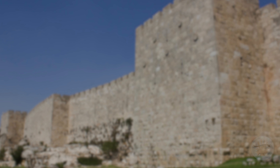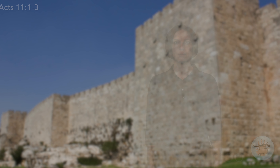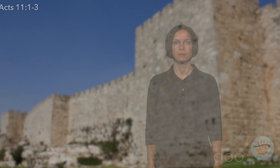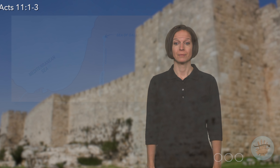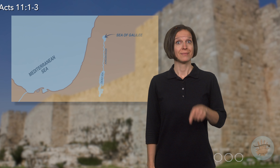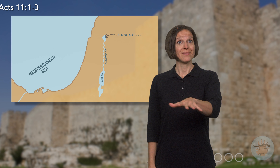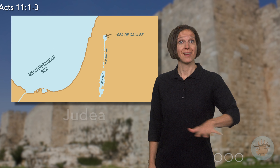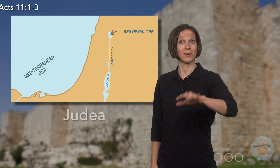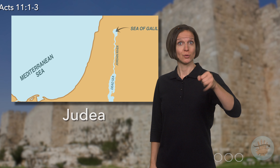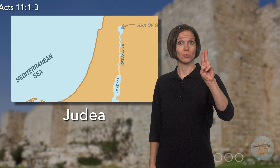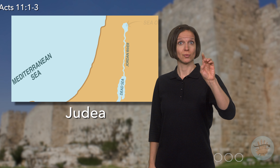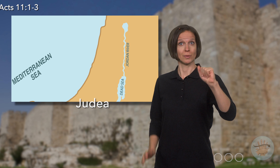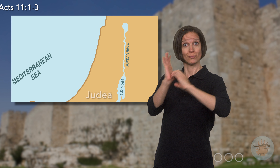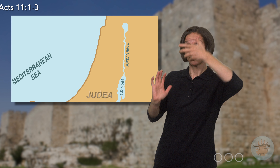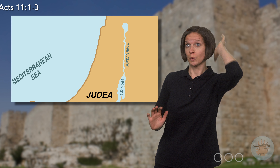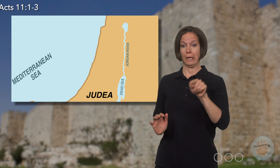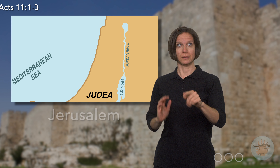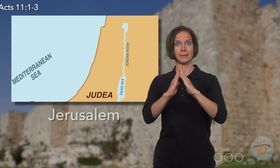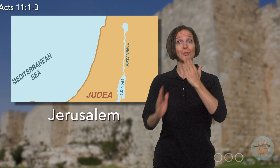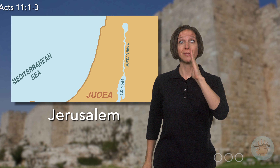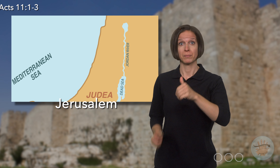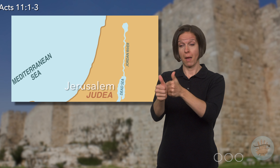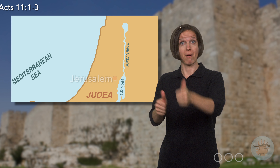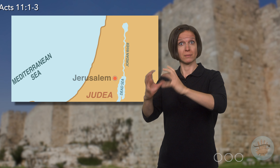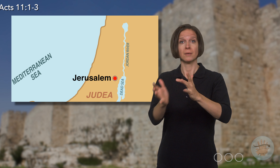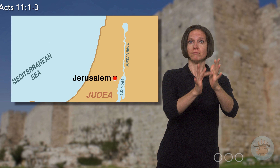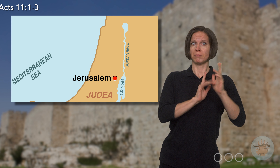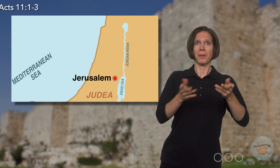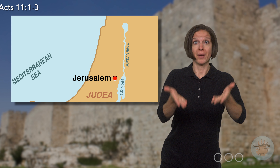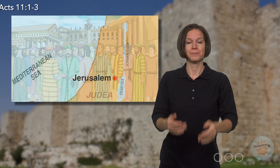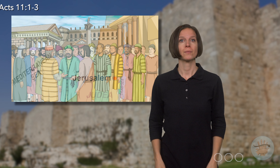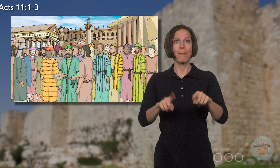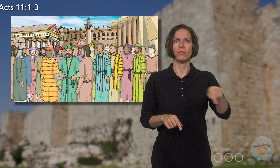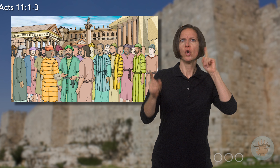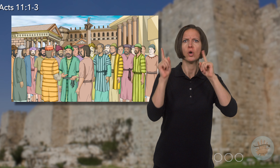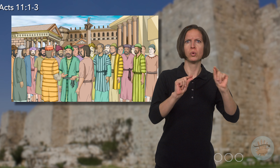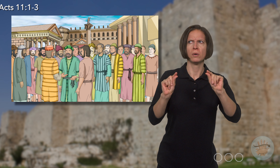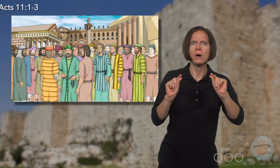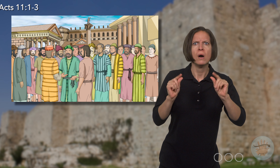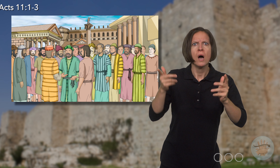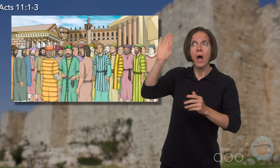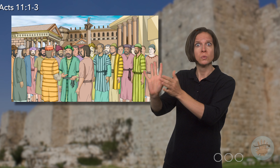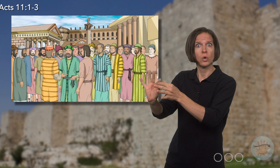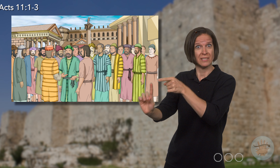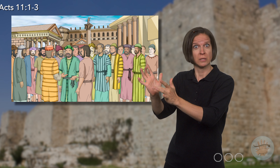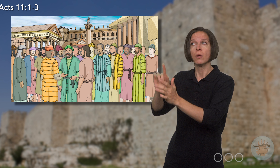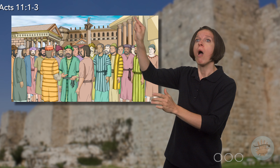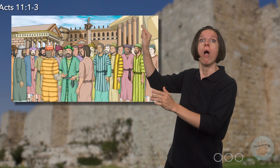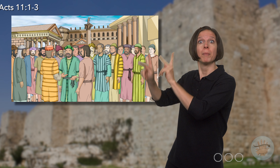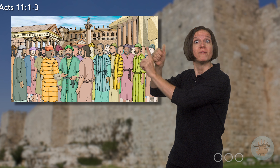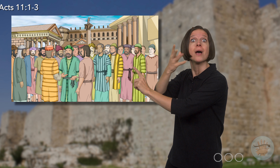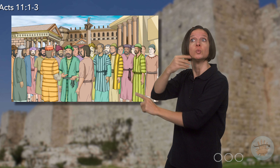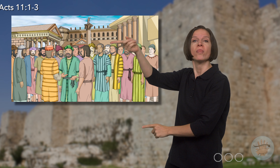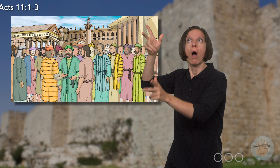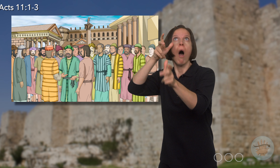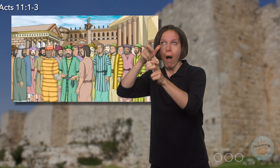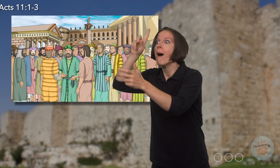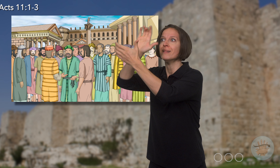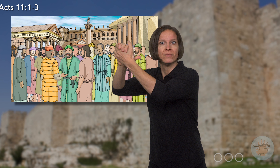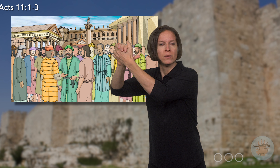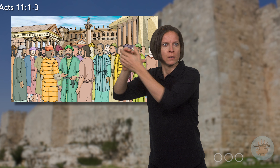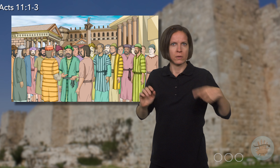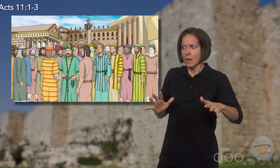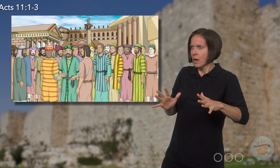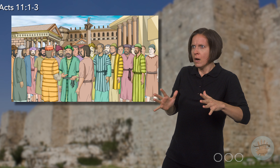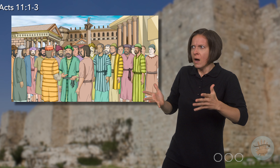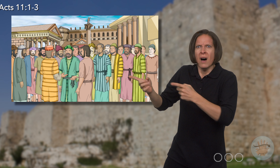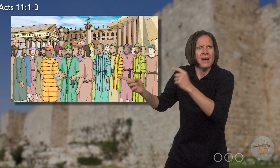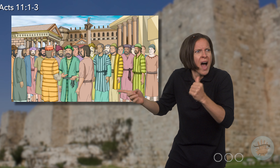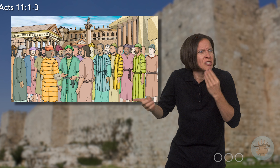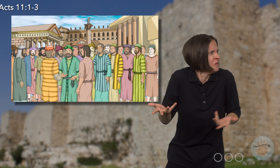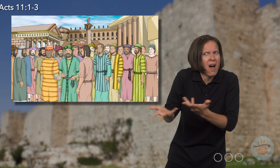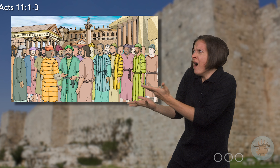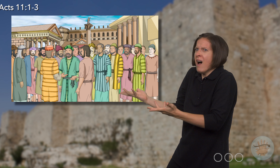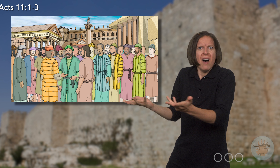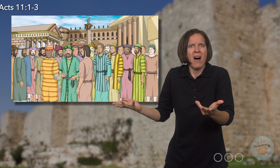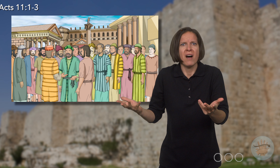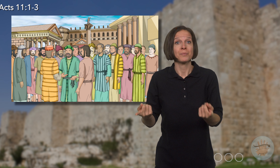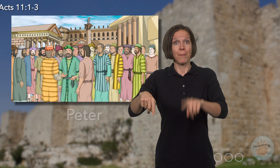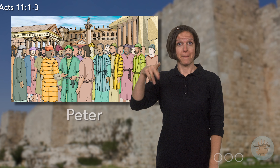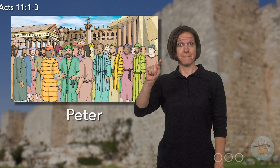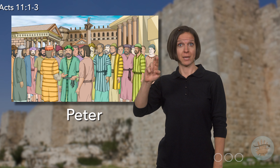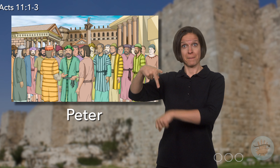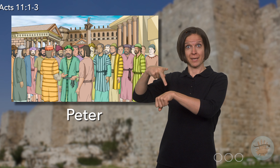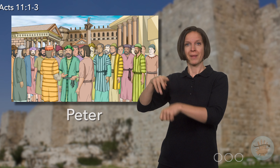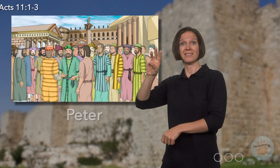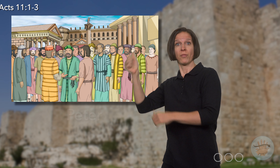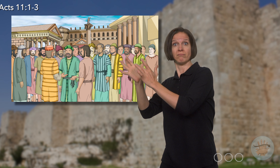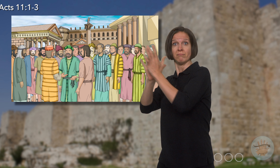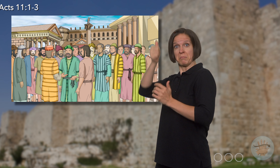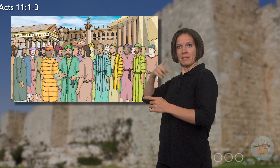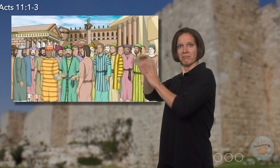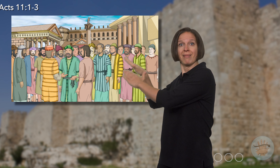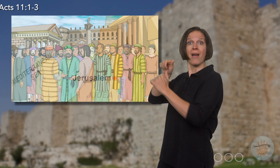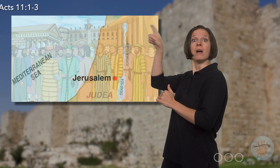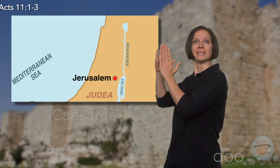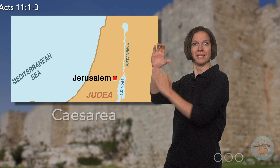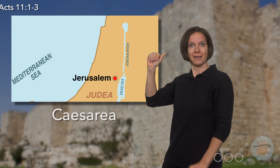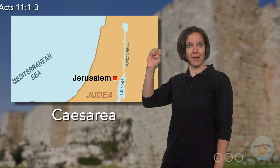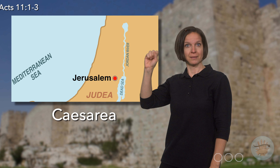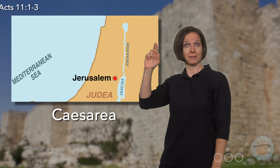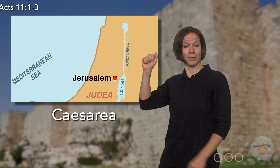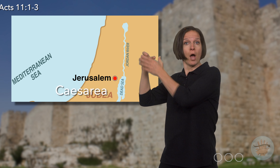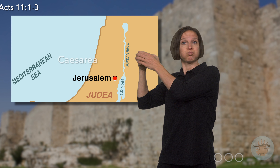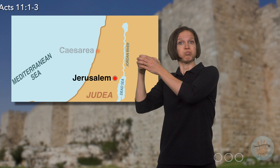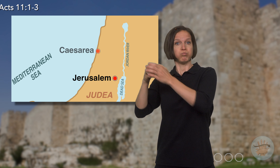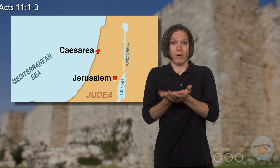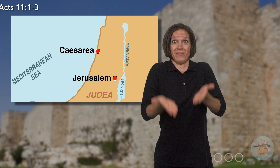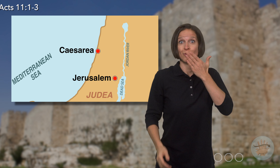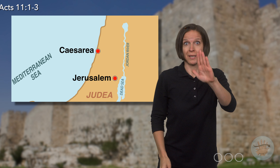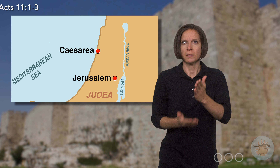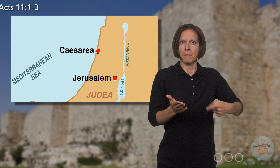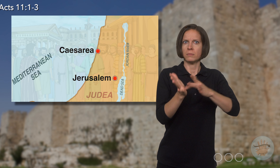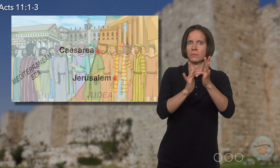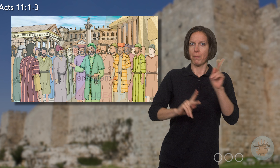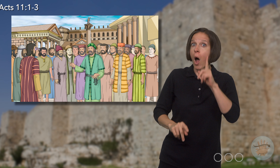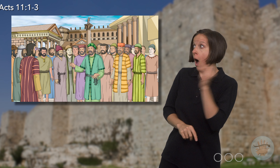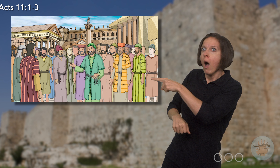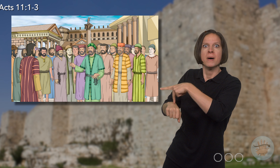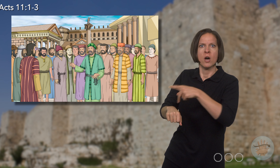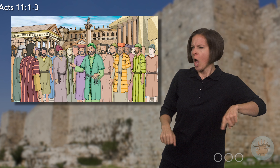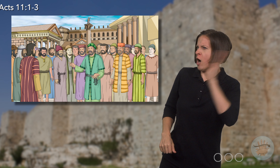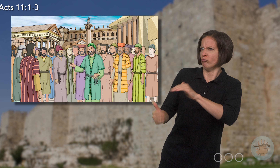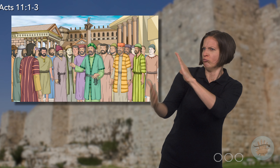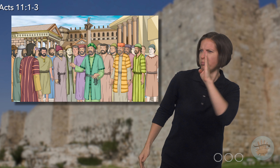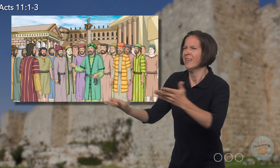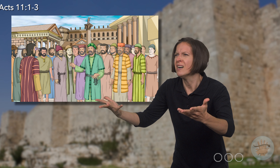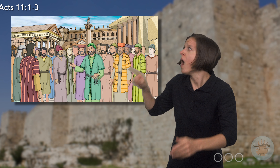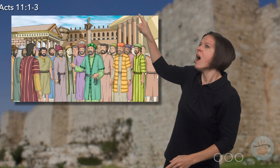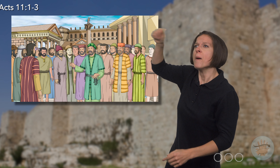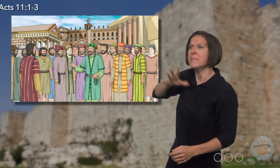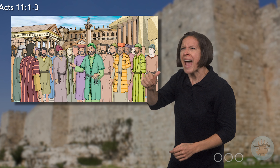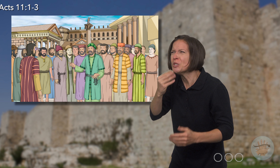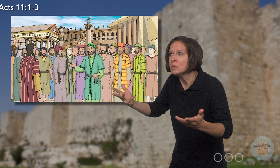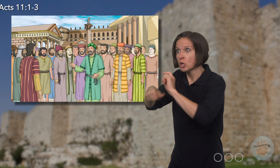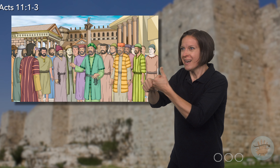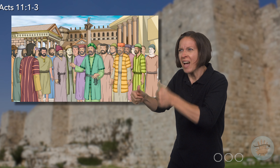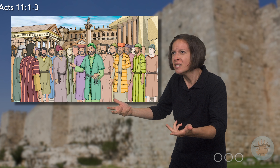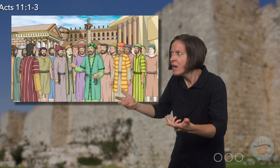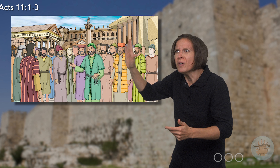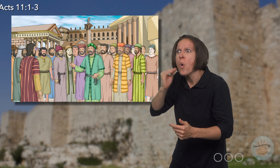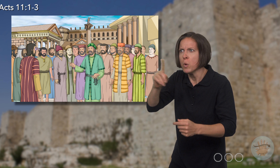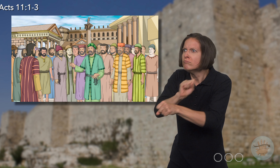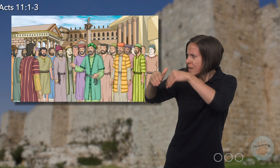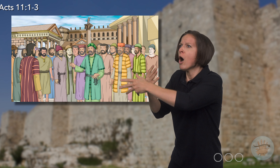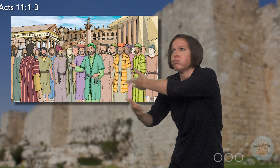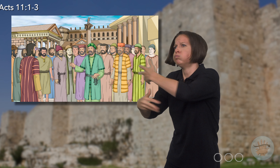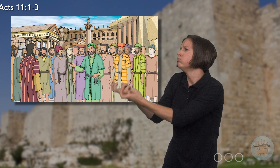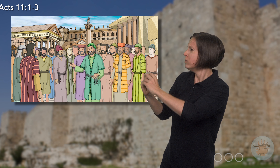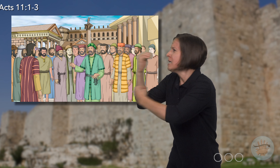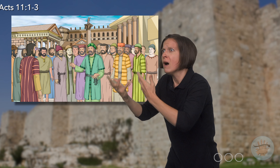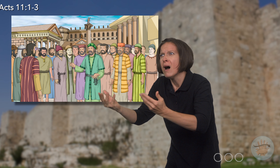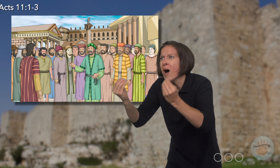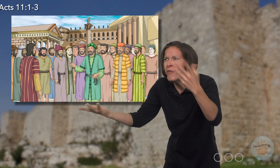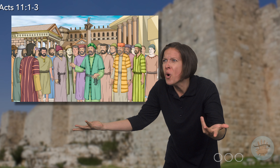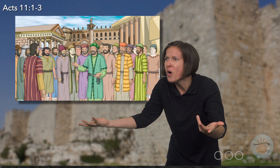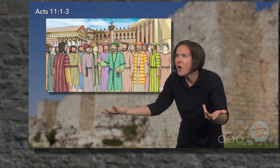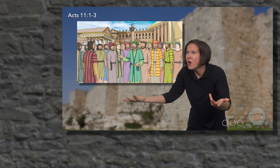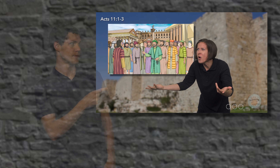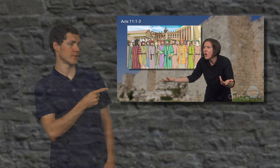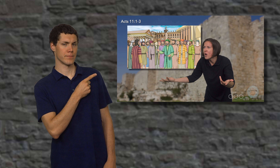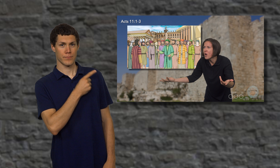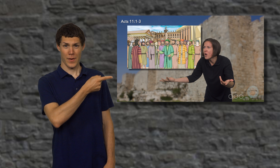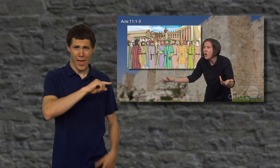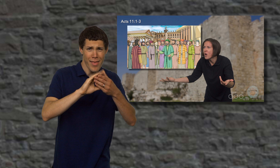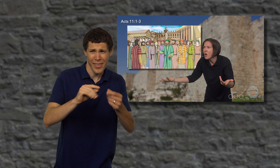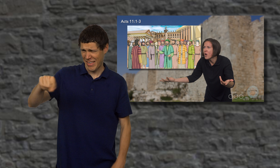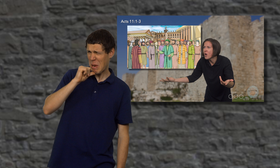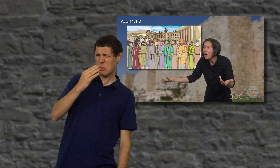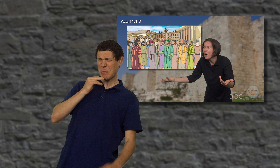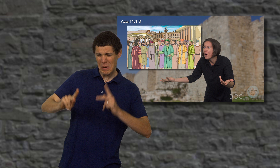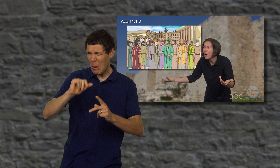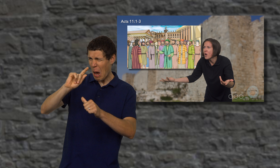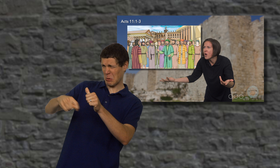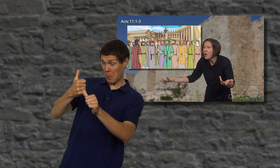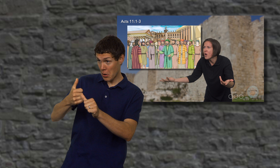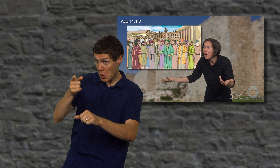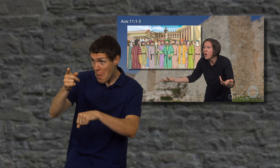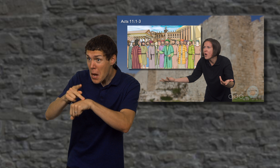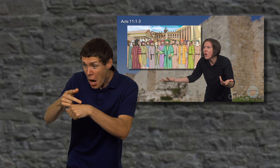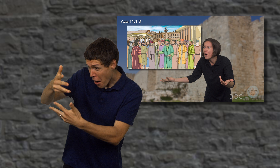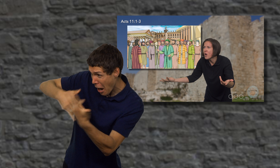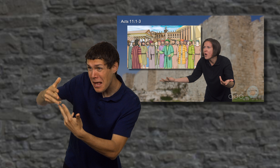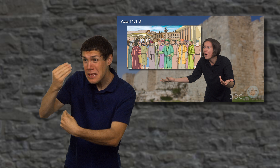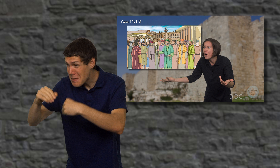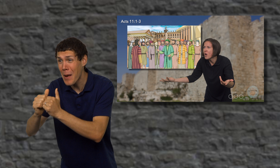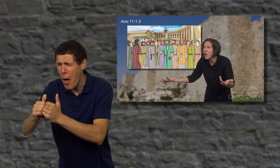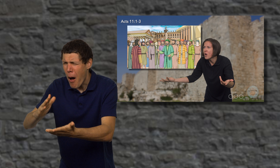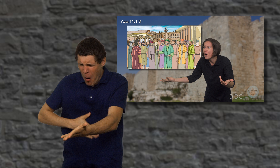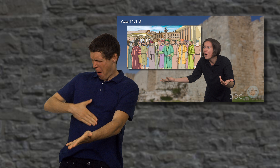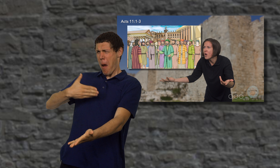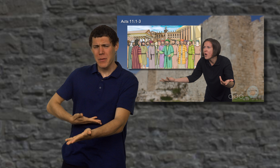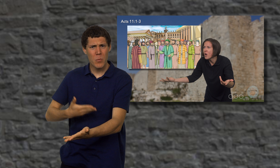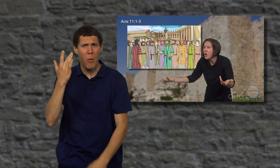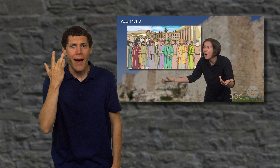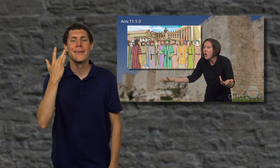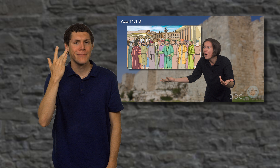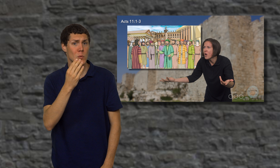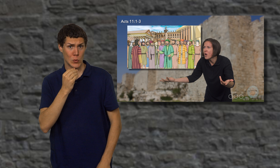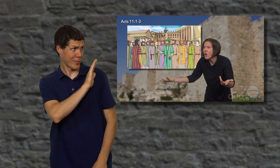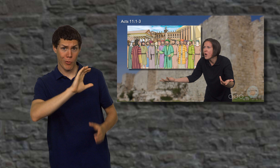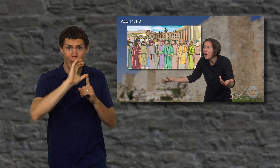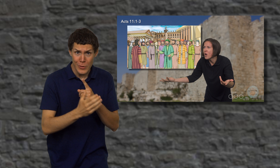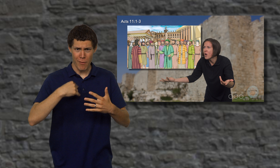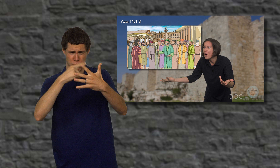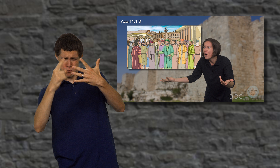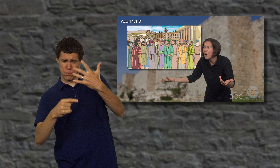The apostles and brothers throughout Judea soon heard that the Gentiles also had received the word of God.